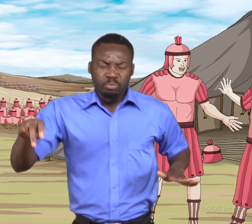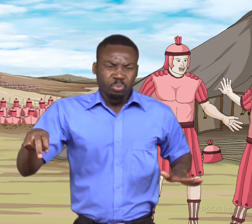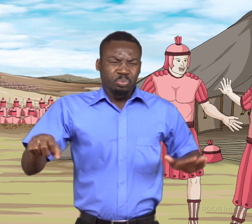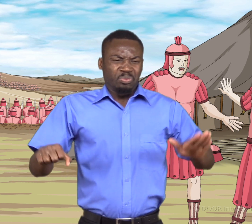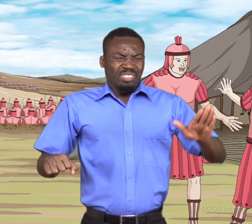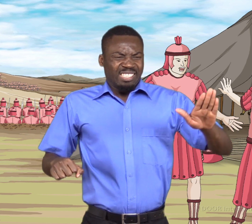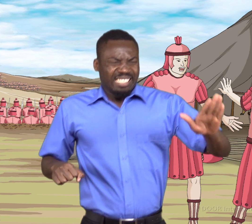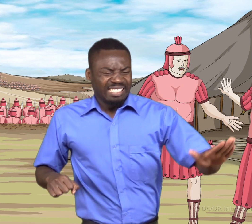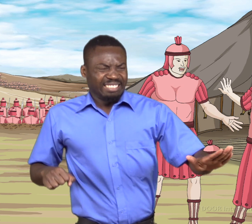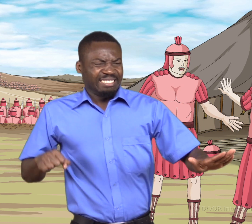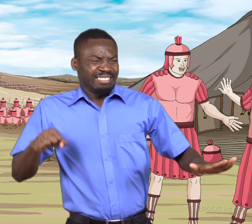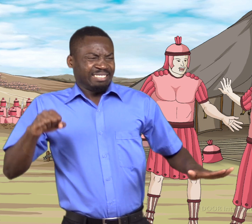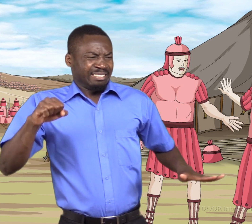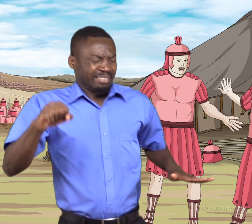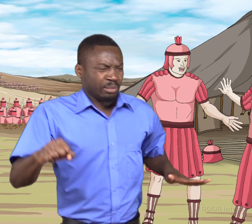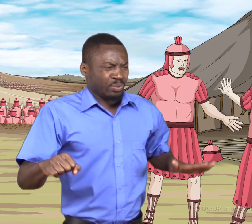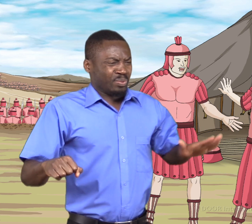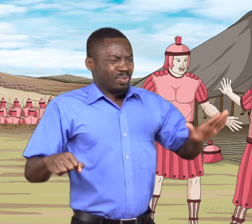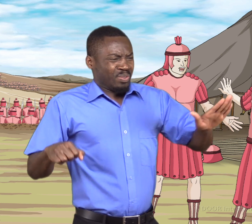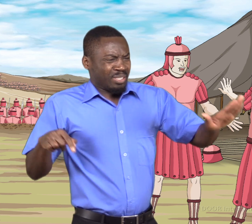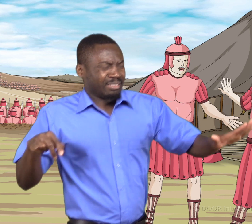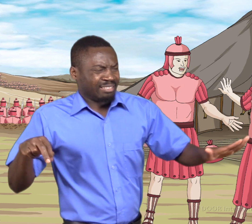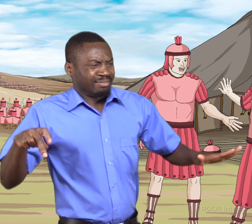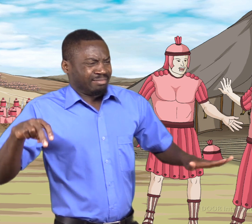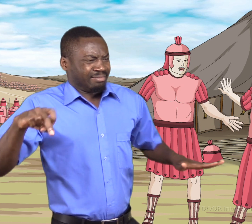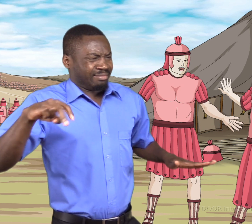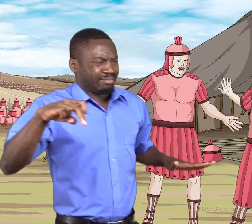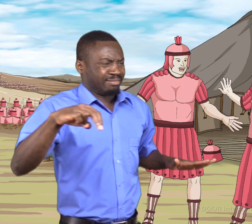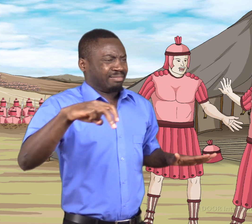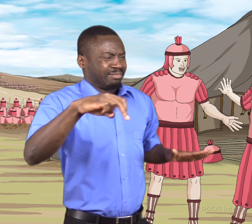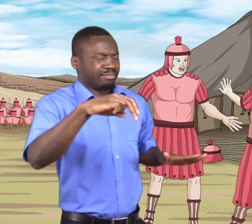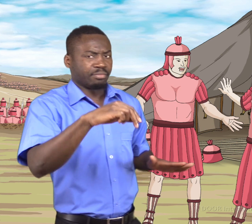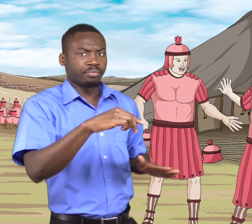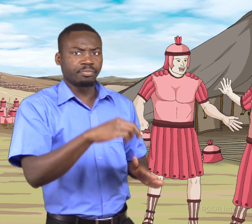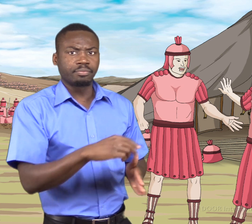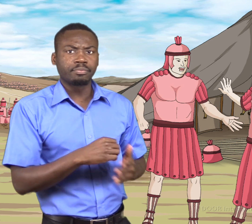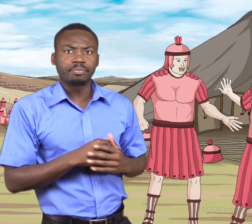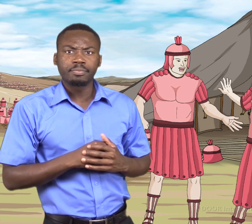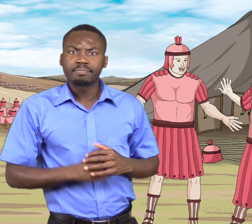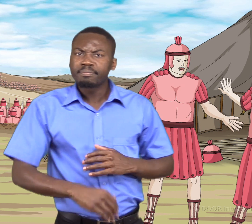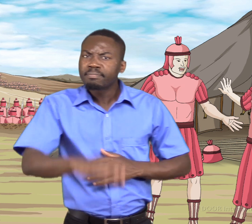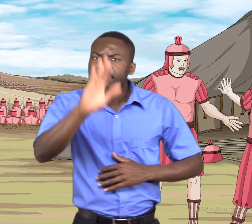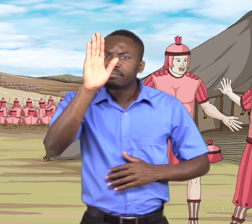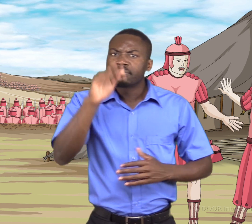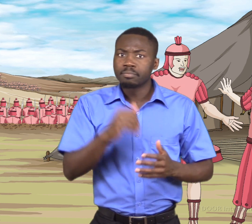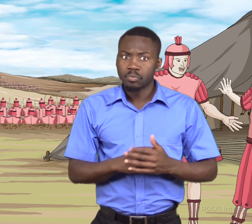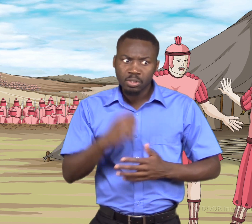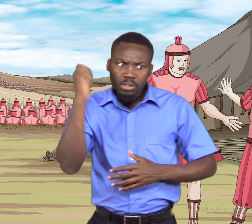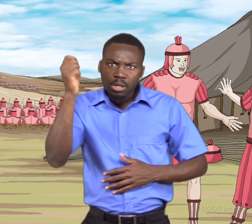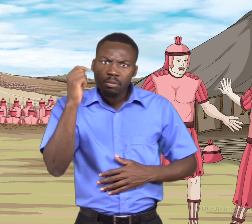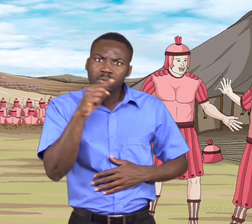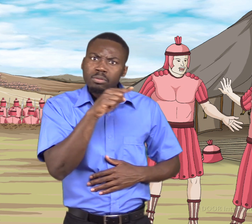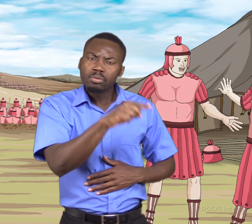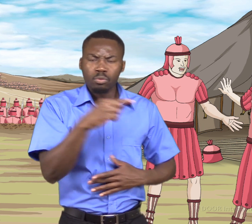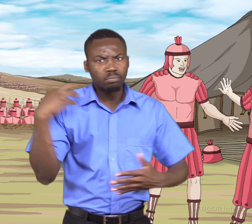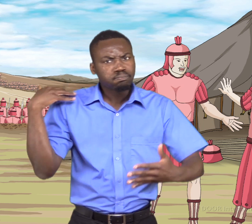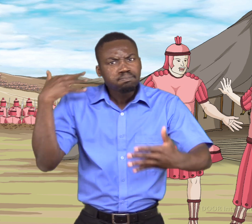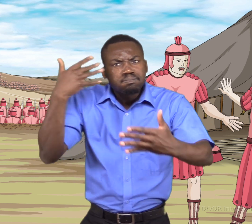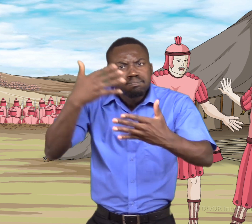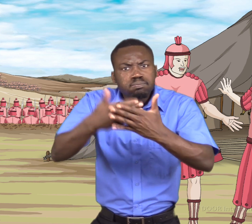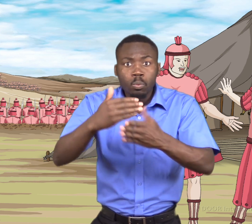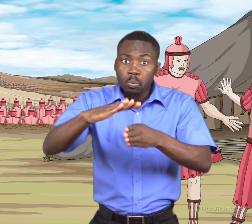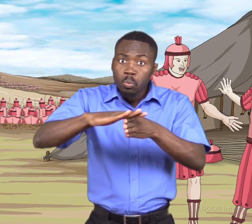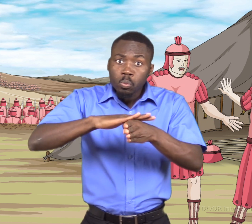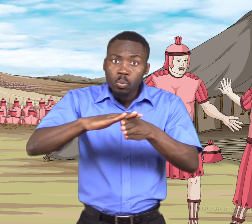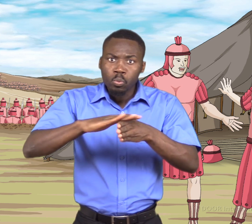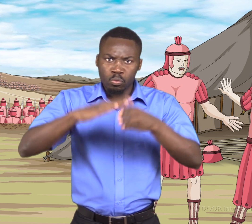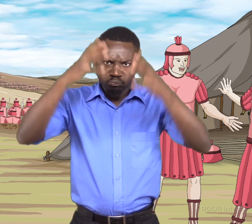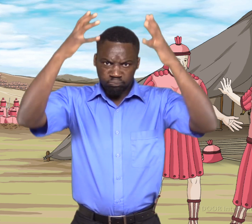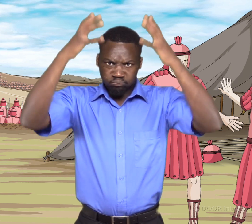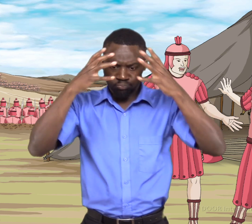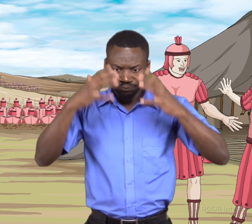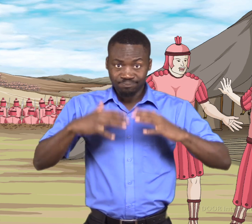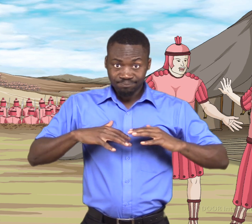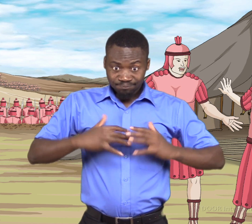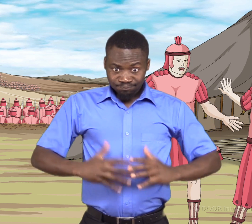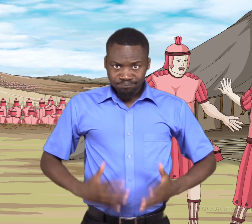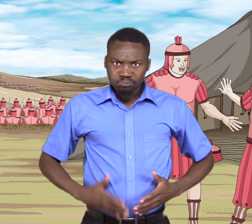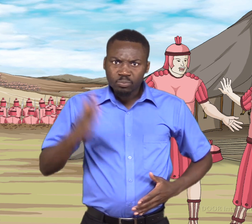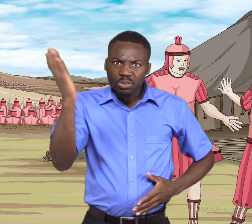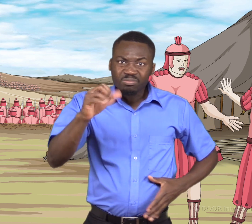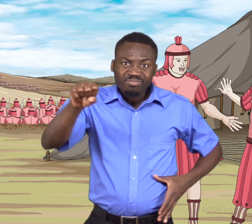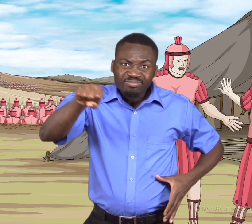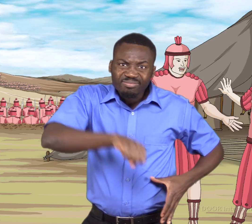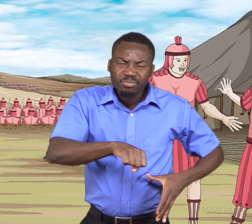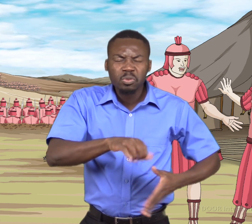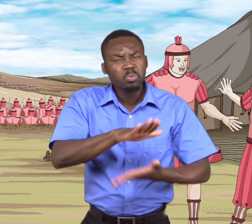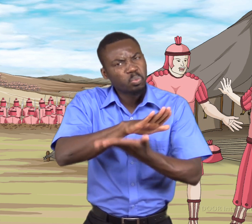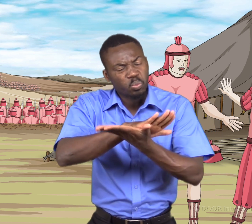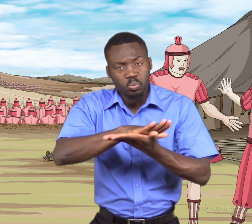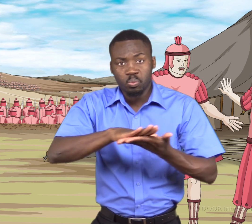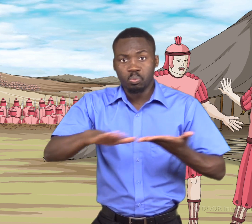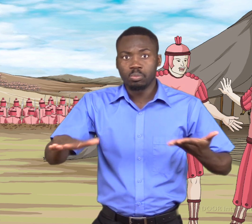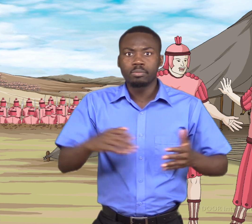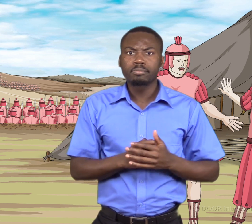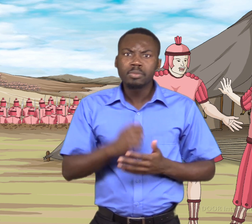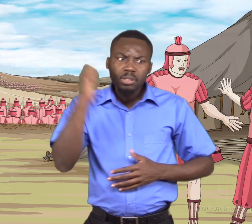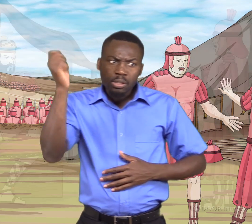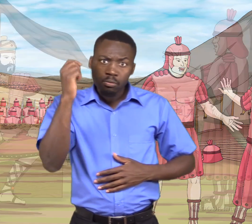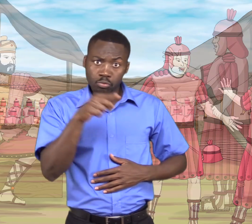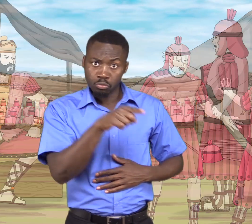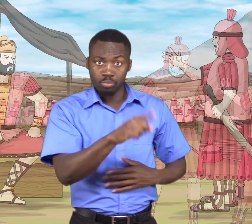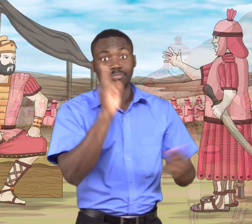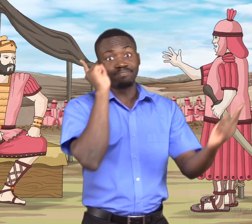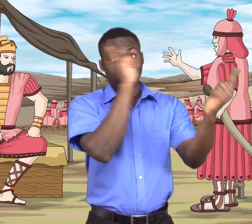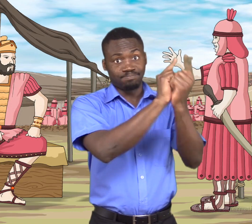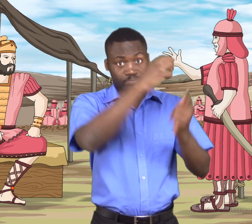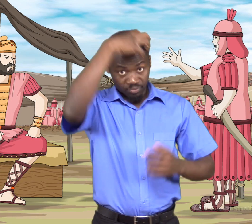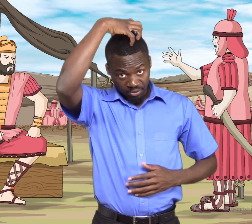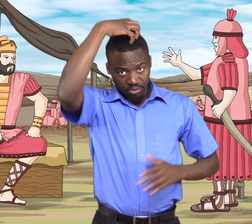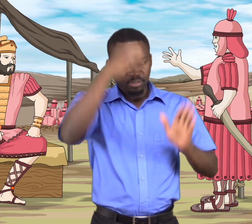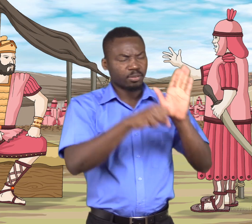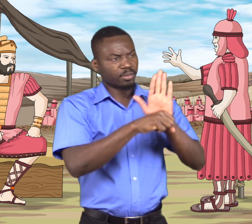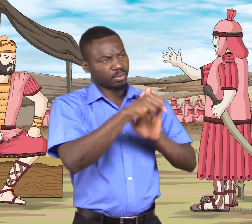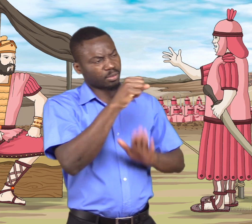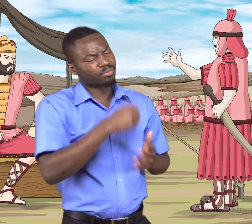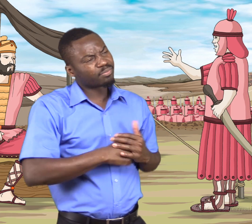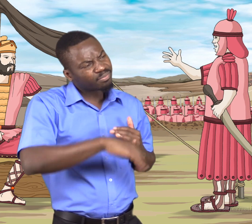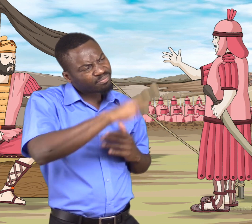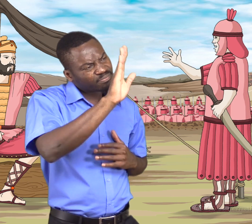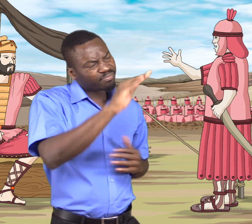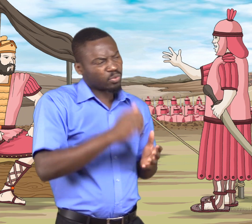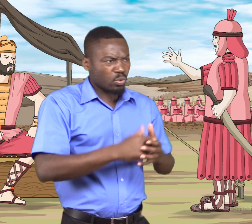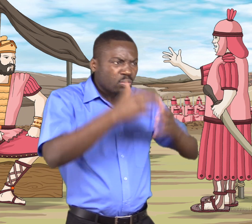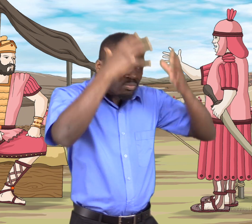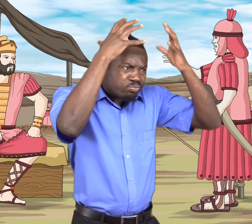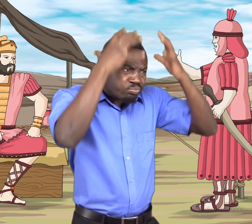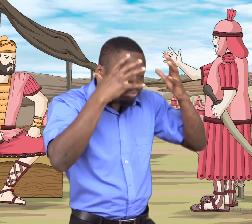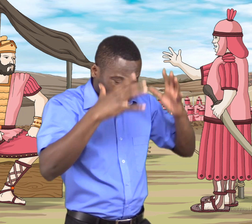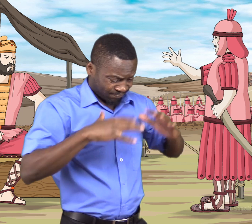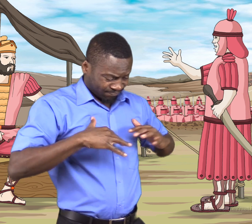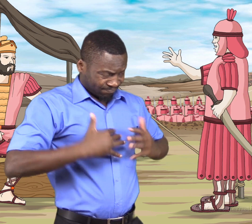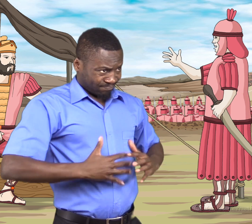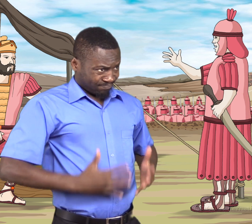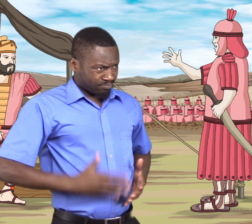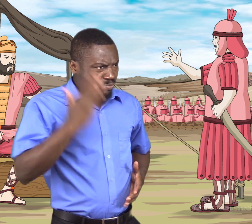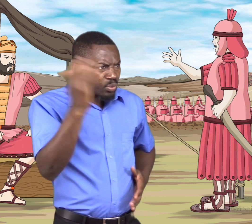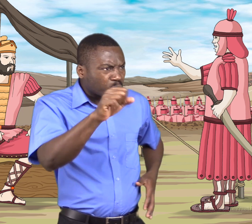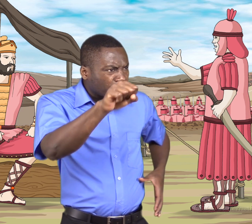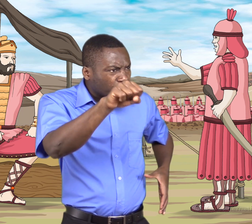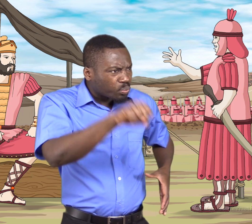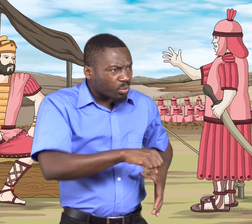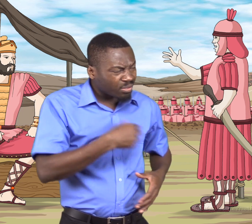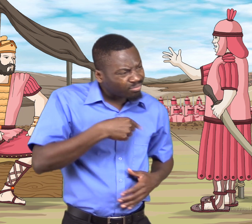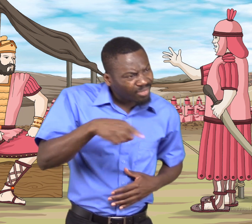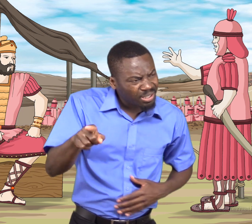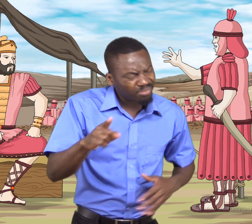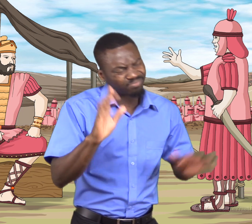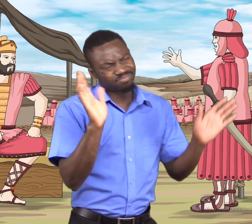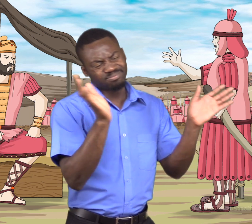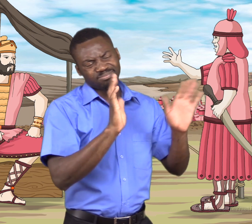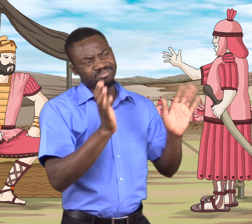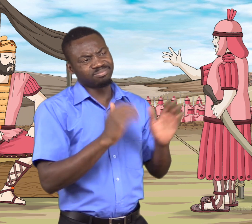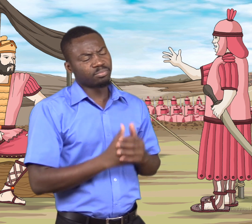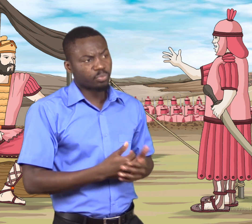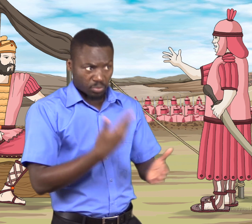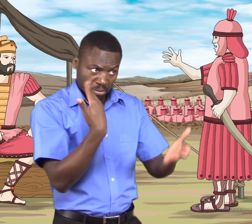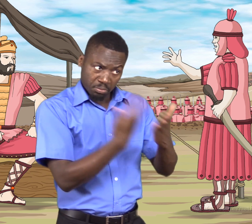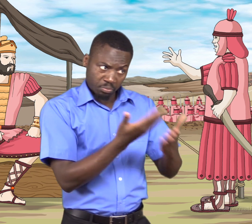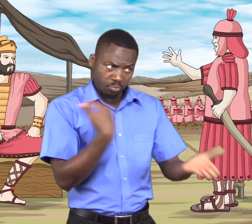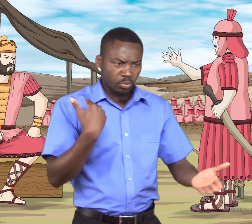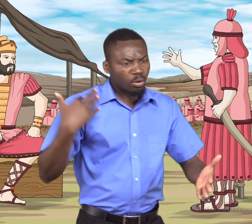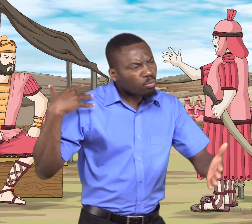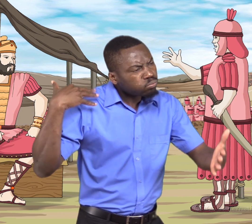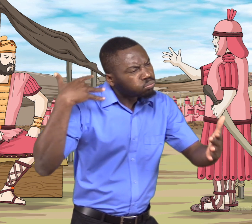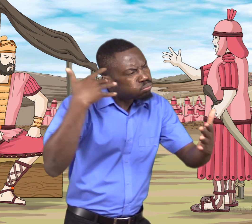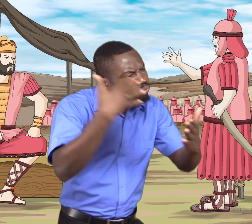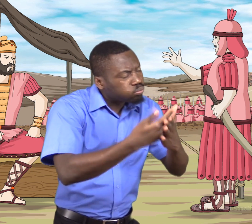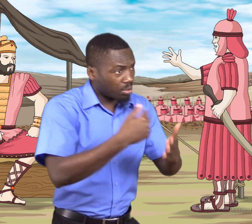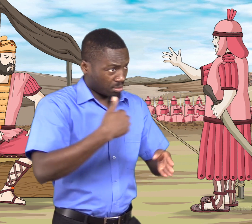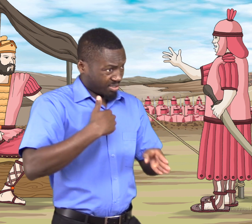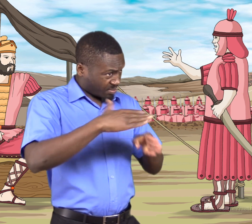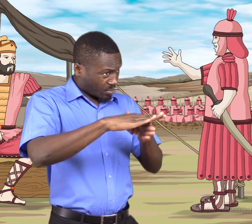David strapped his sword over the tunic and tried to walk, but he was not accustomed to them.